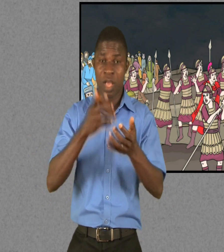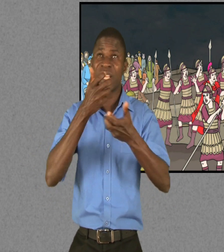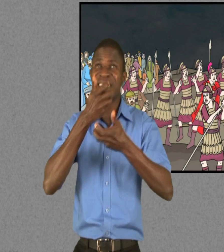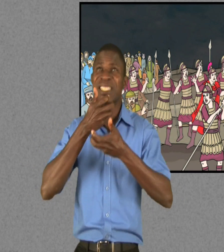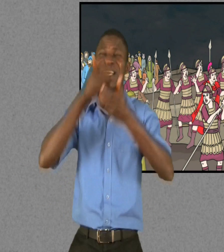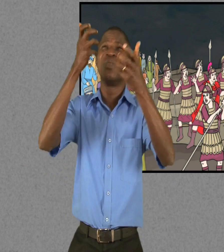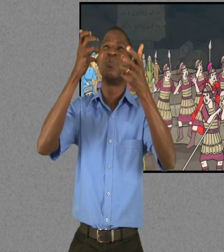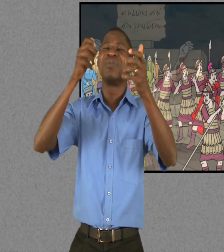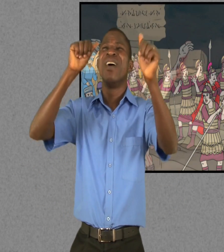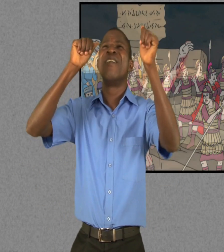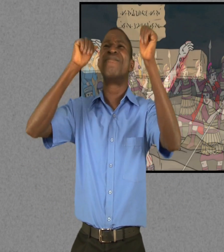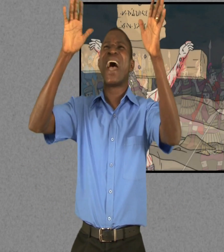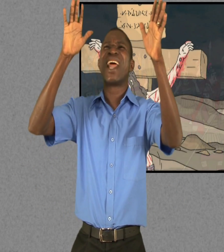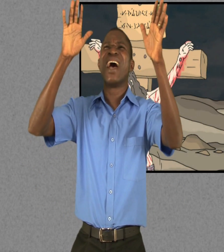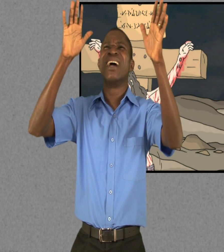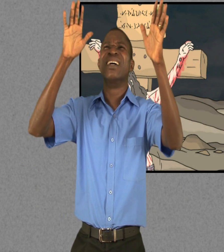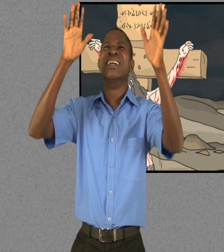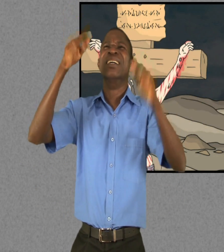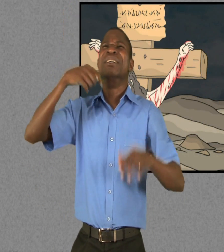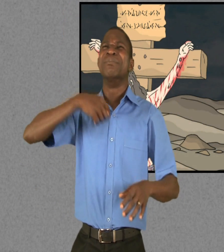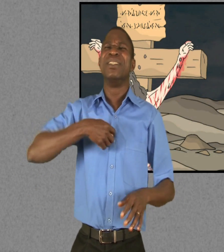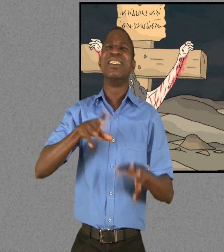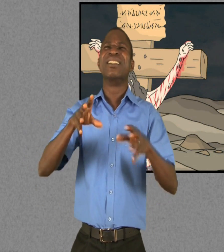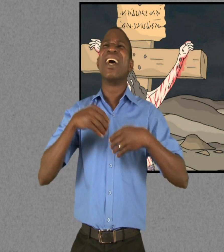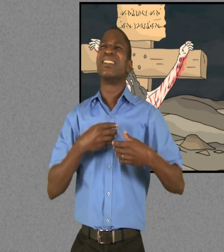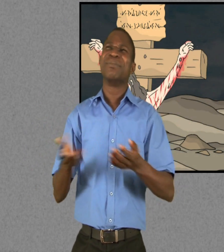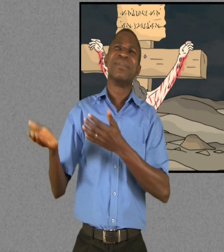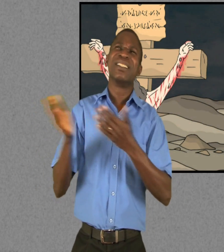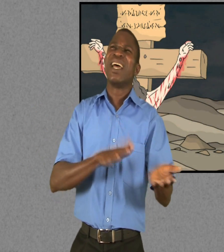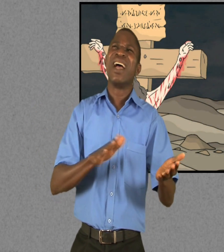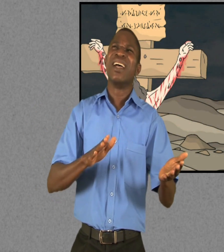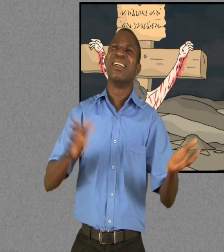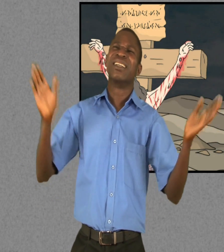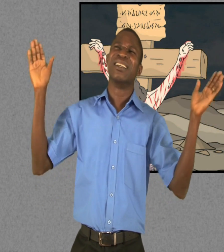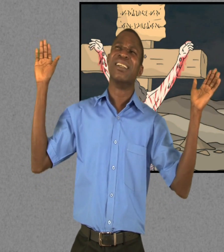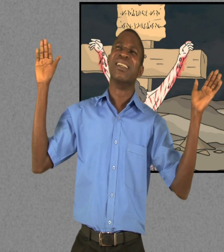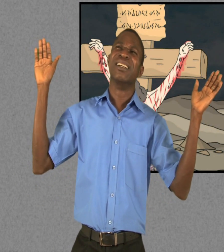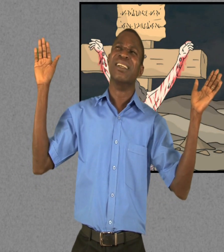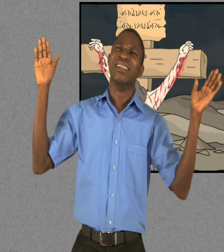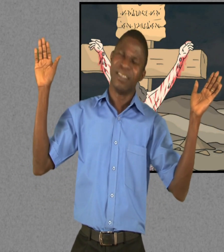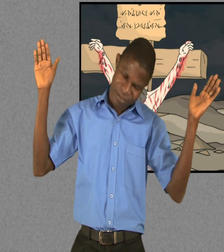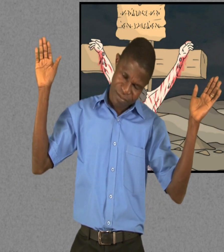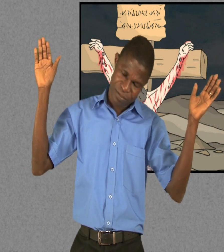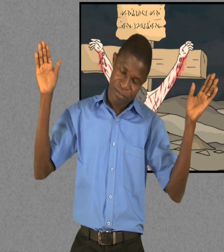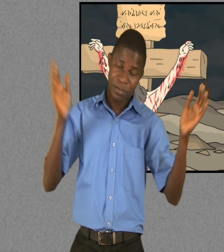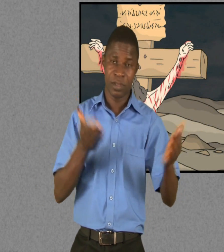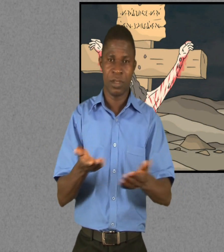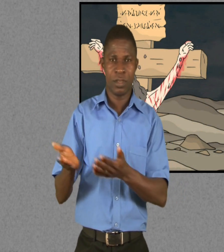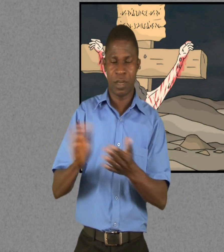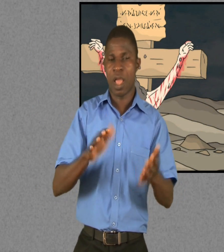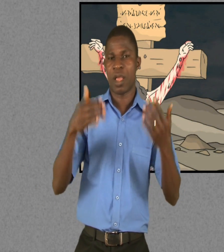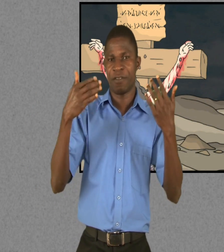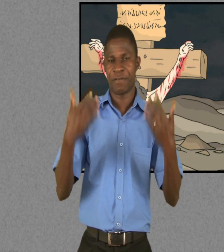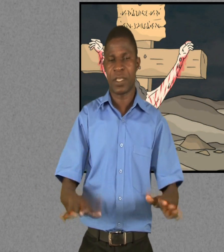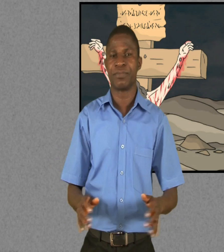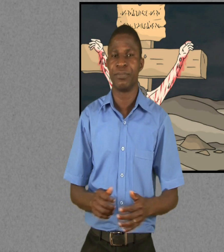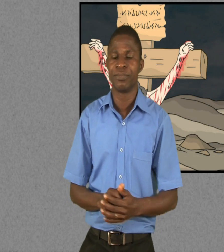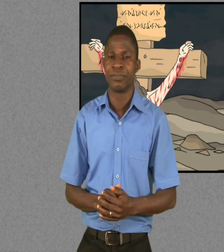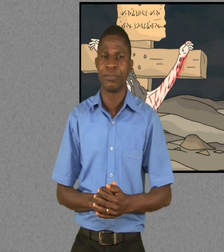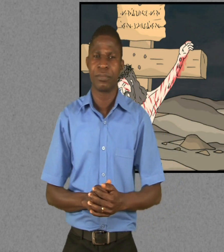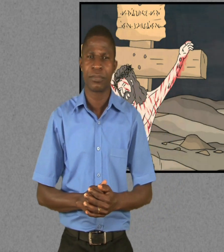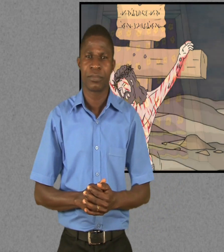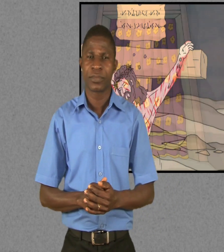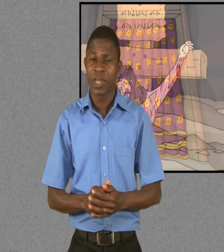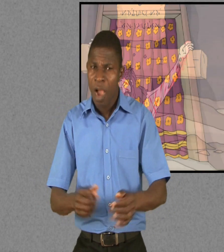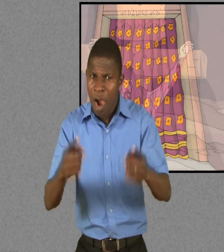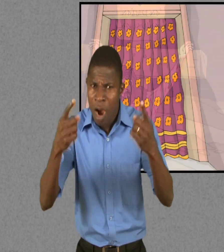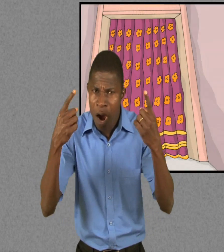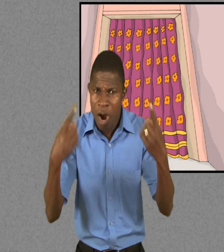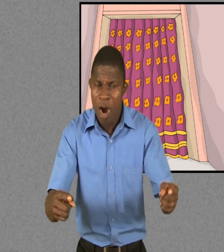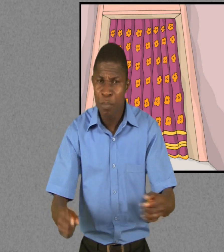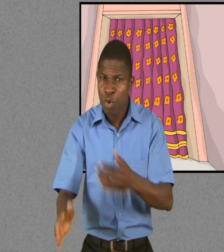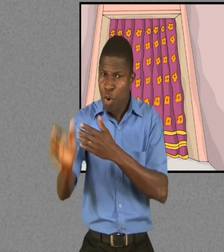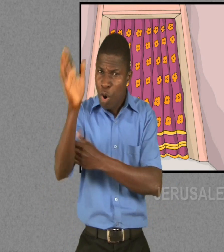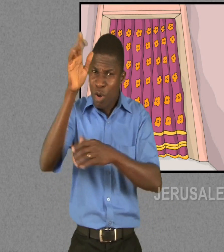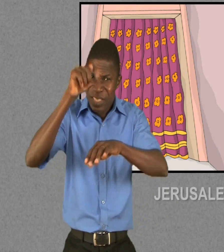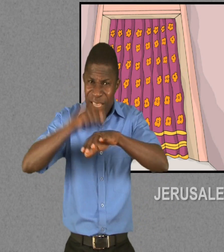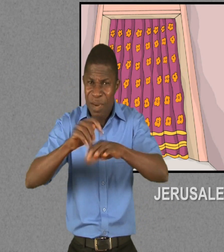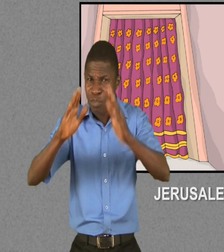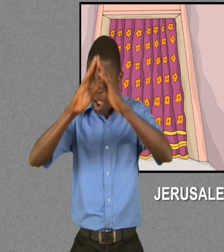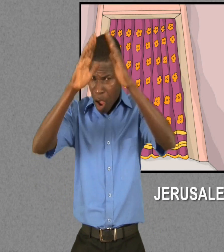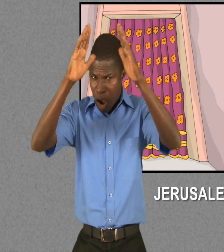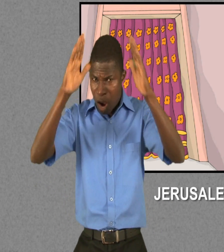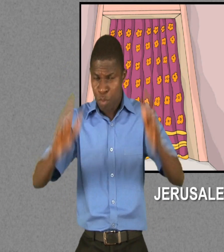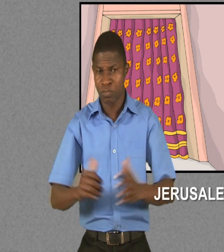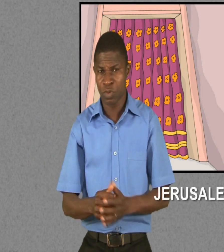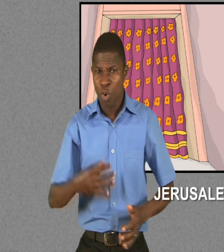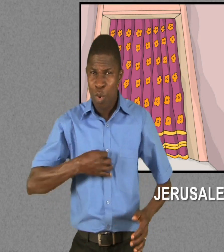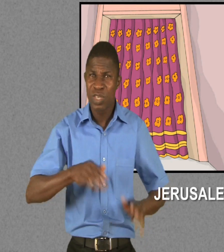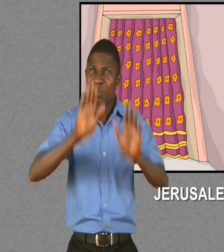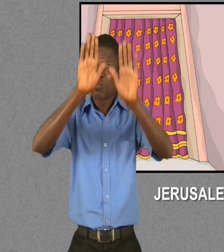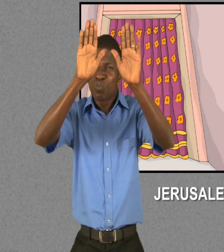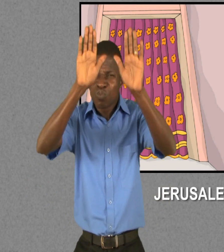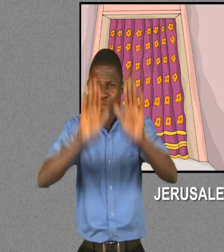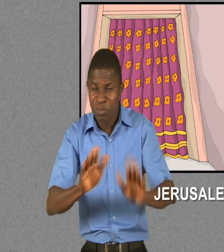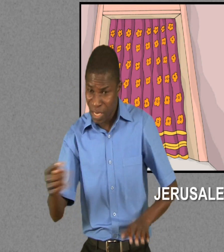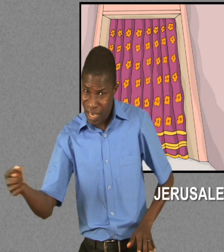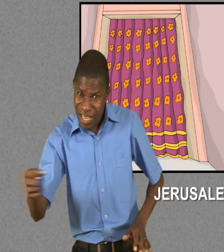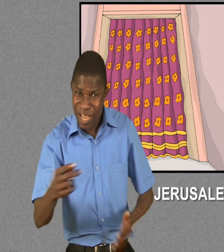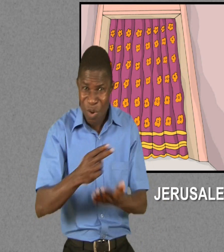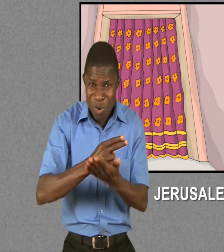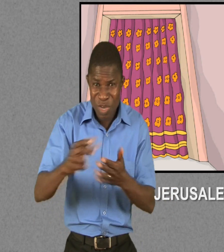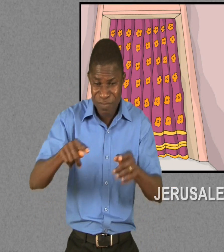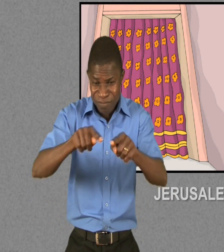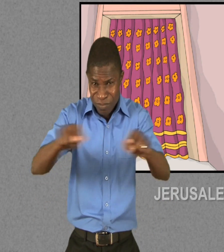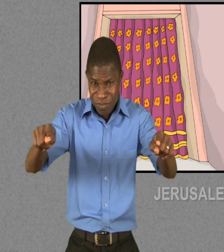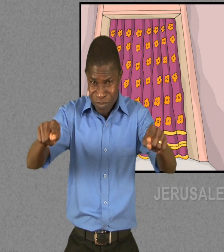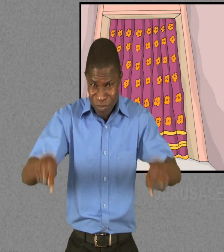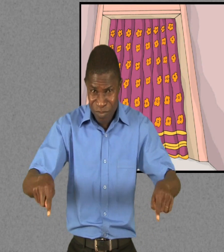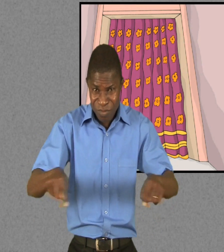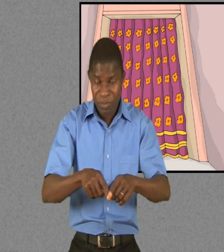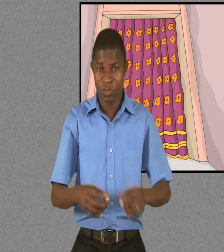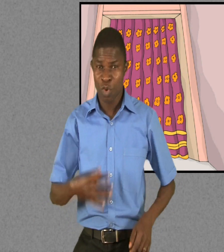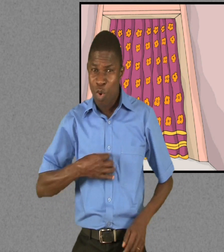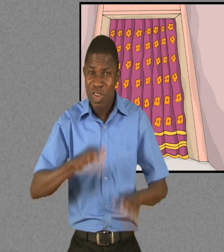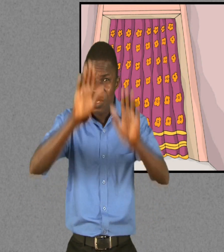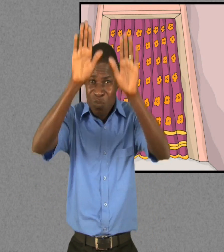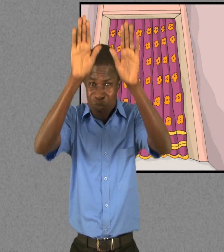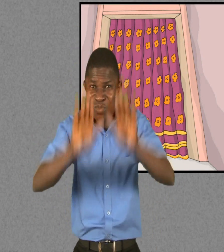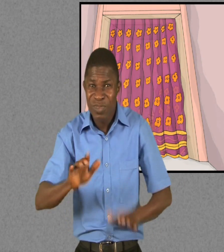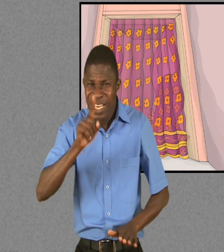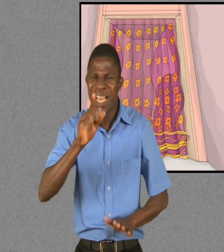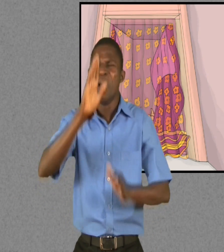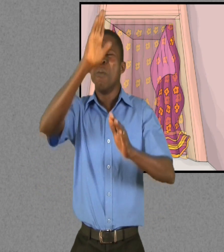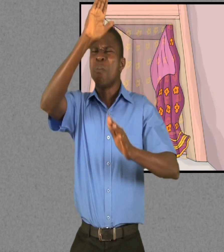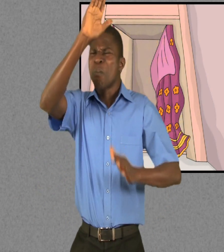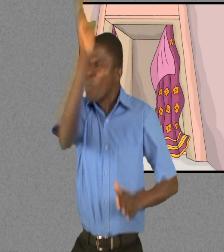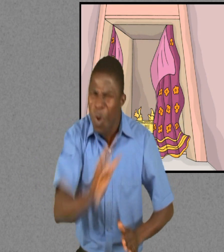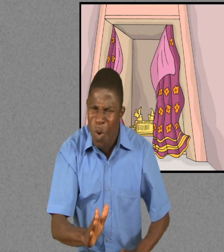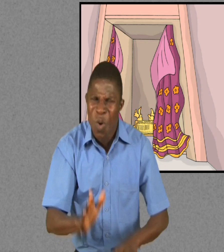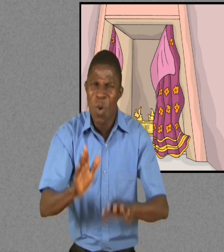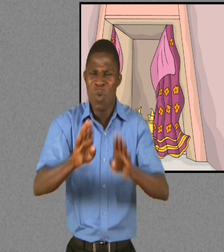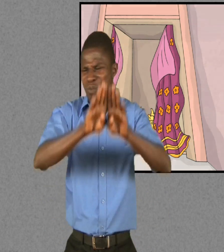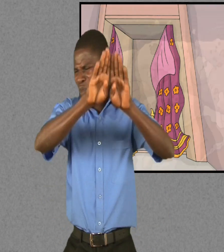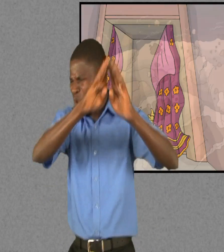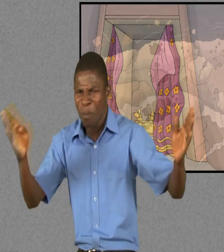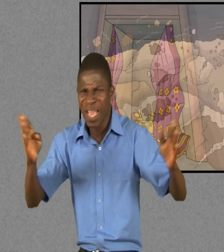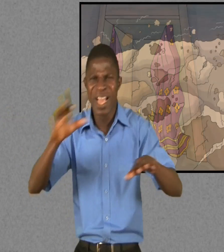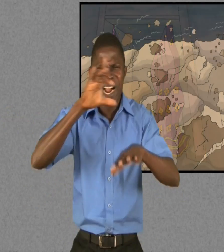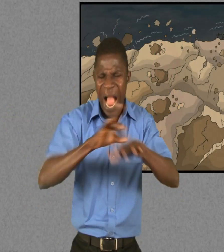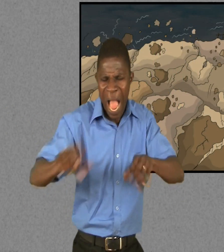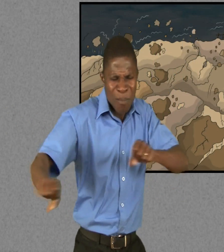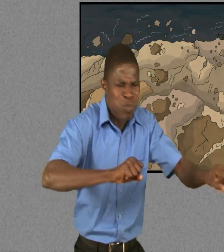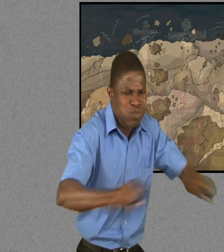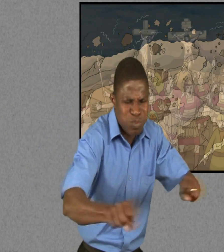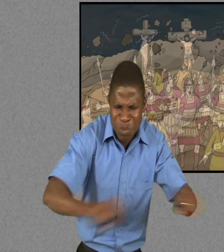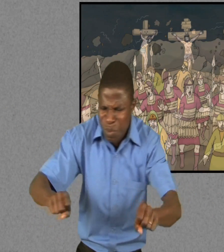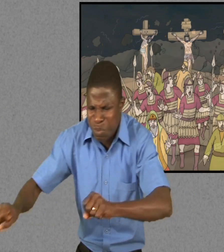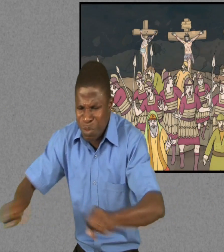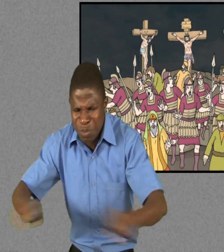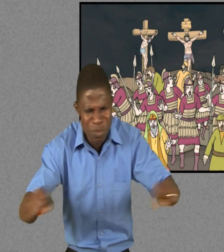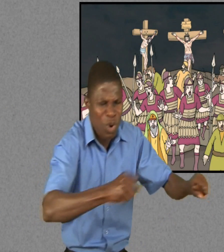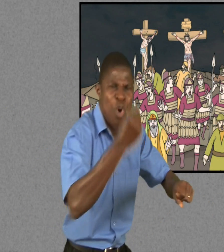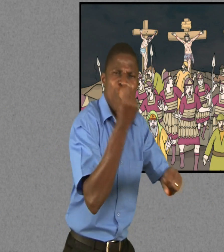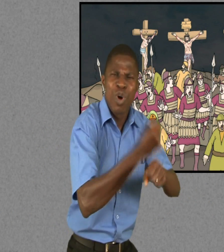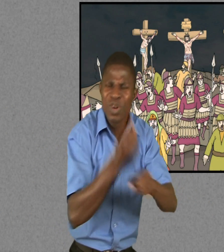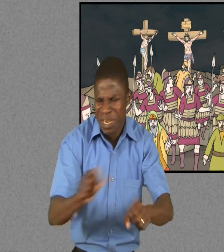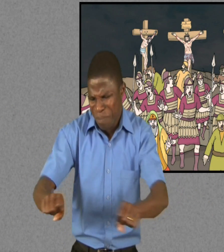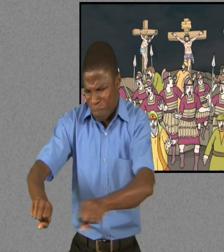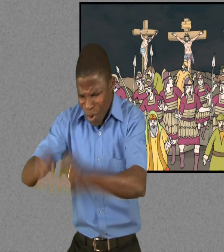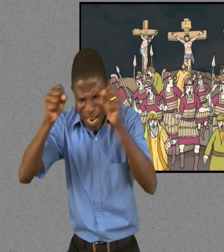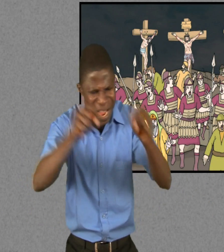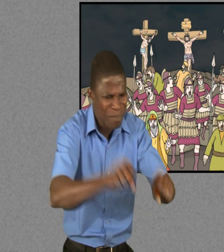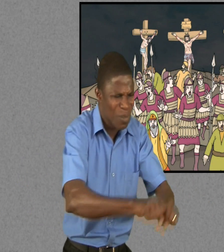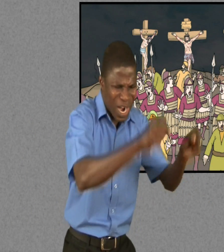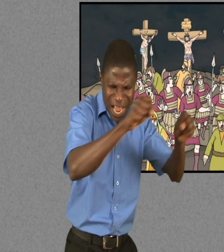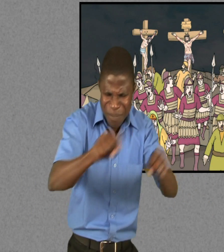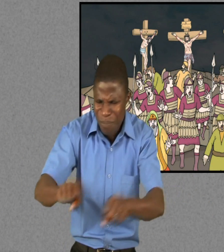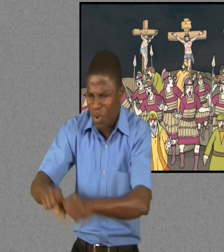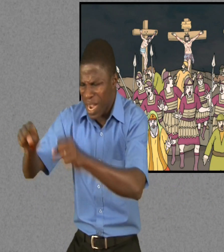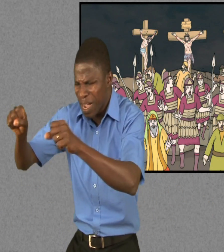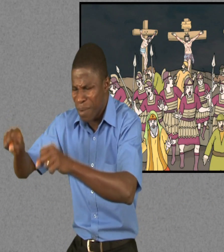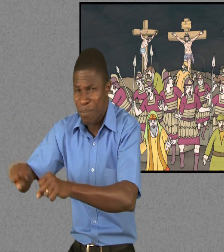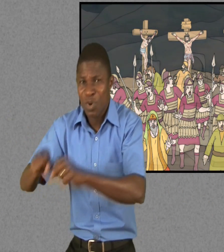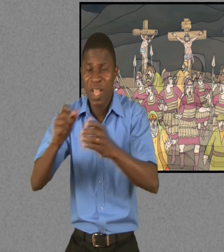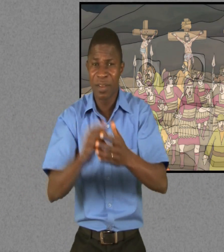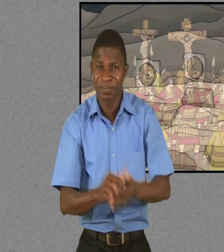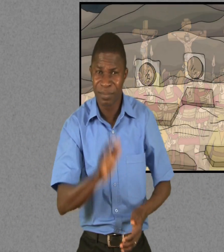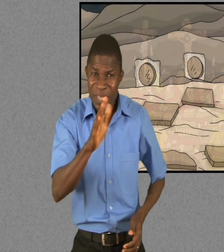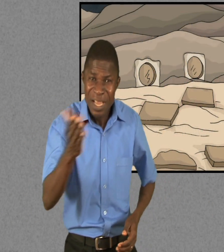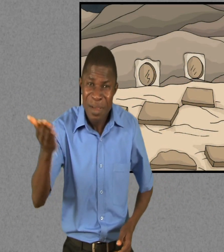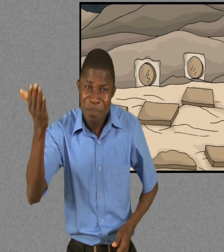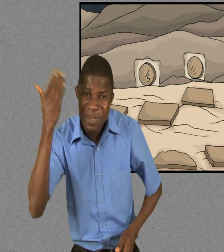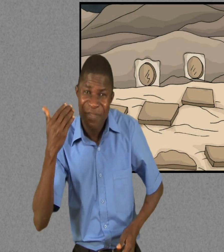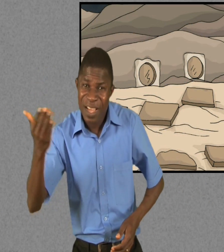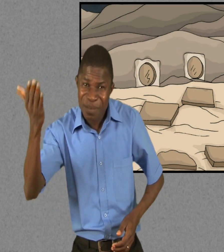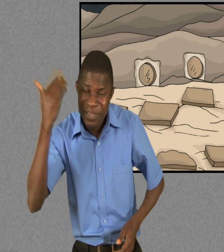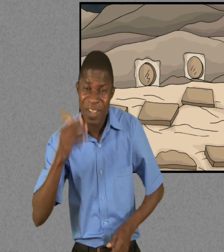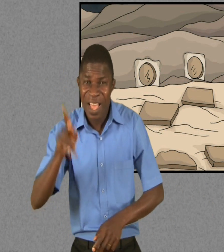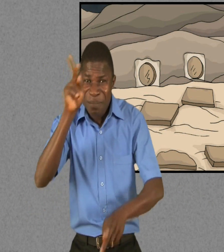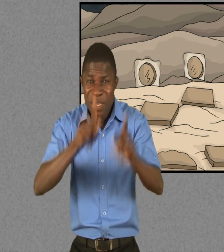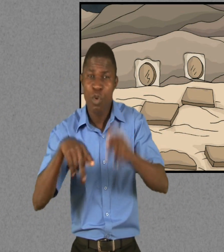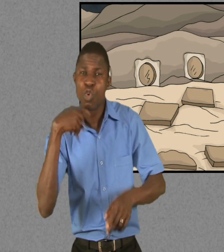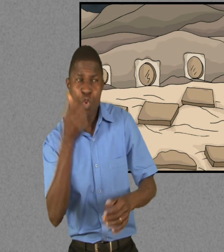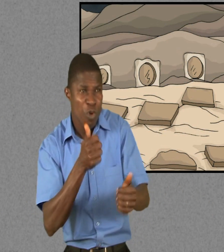When Jesus had cried out again in a loud voice, He yielded up His spirit. At that moment the veil of the temple was torn in two from top to bottom. The earth quaked and the rocks were split.